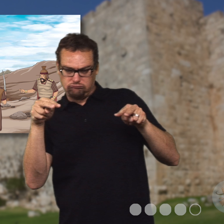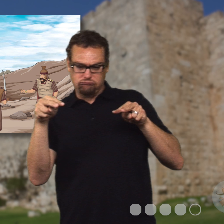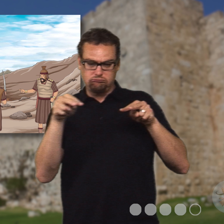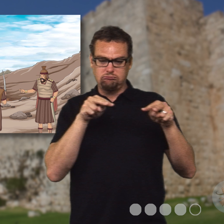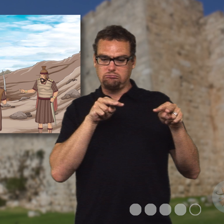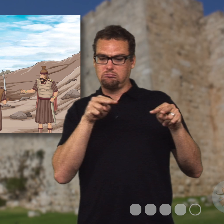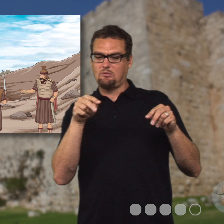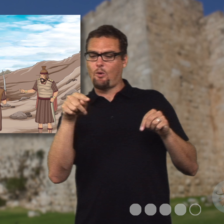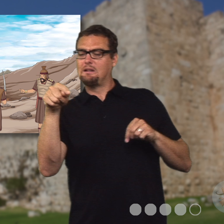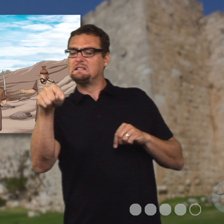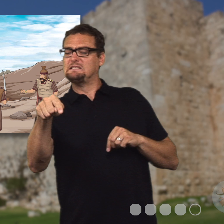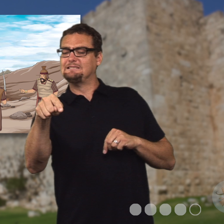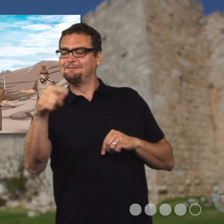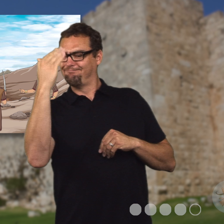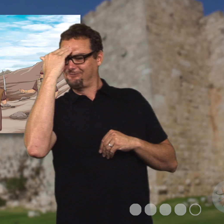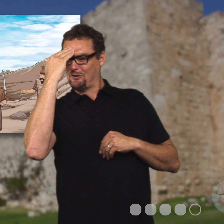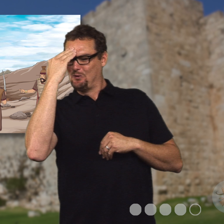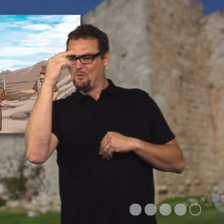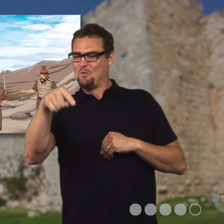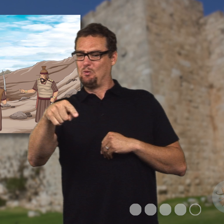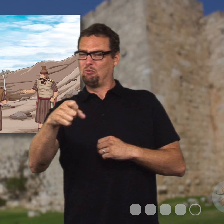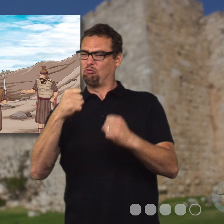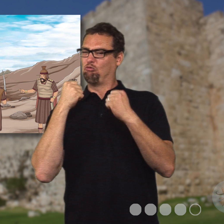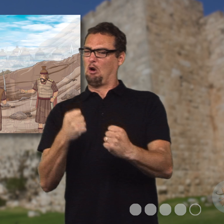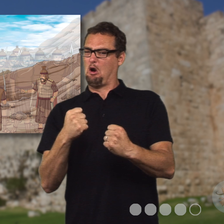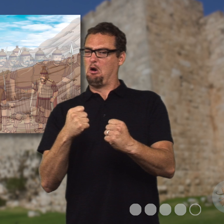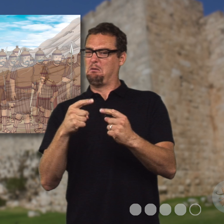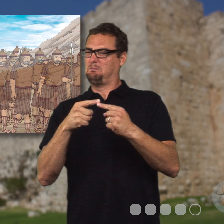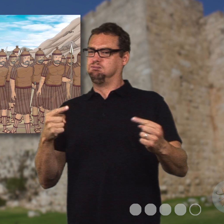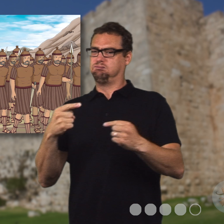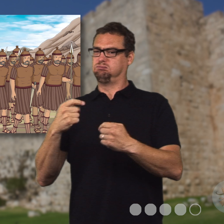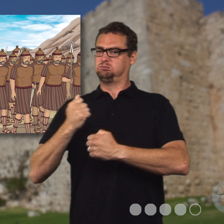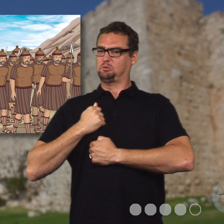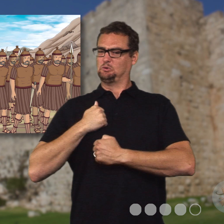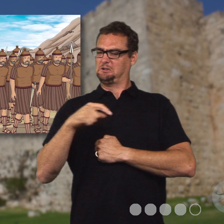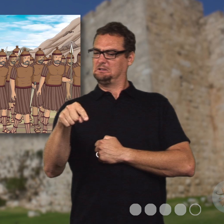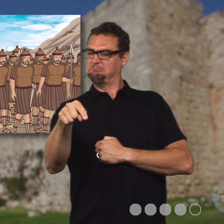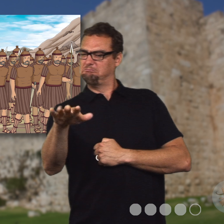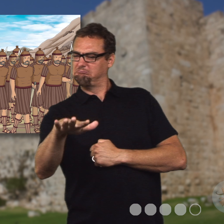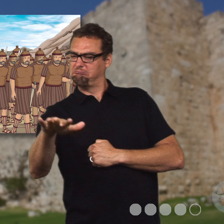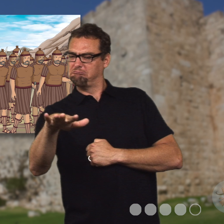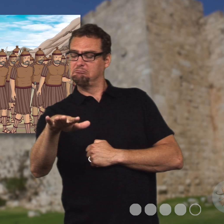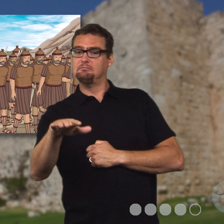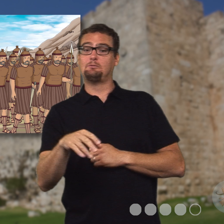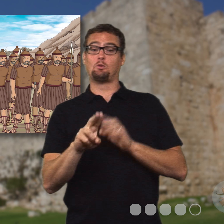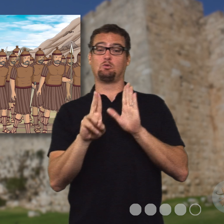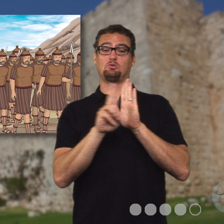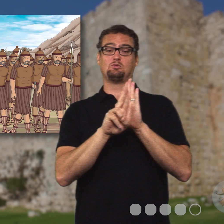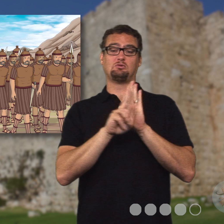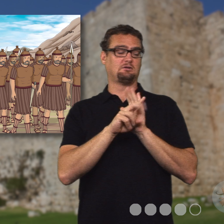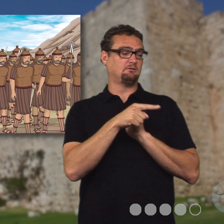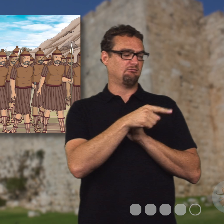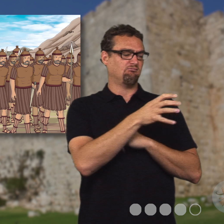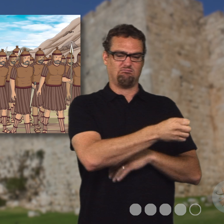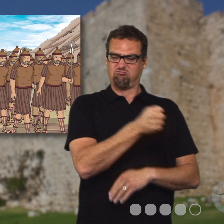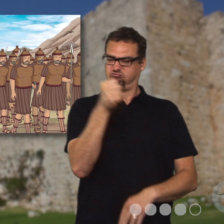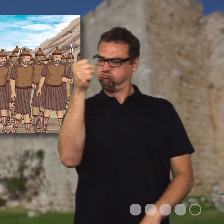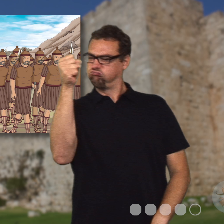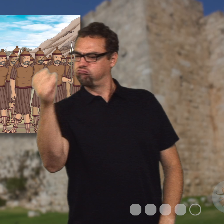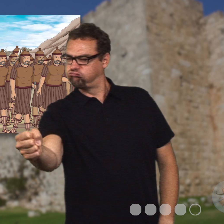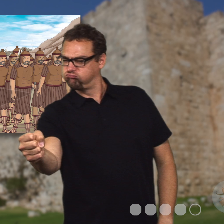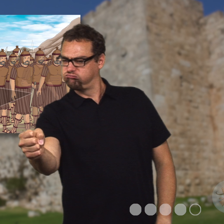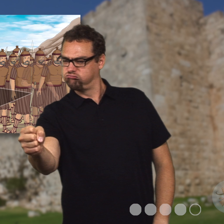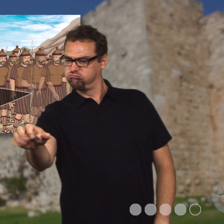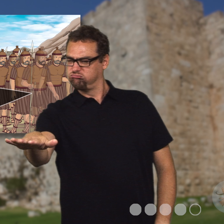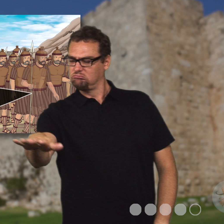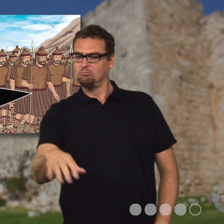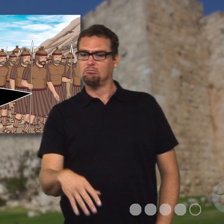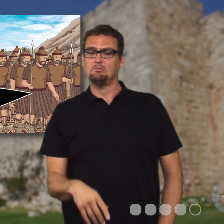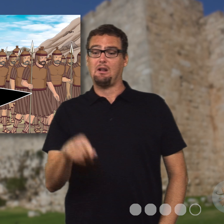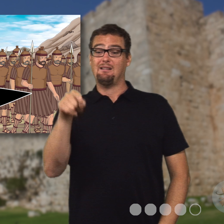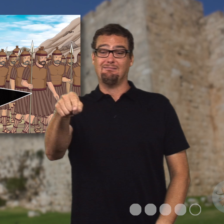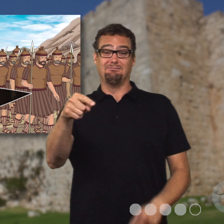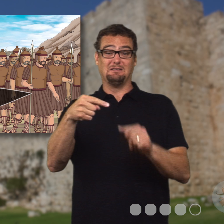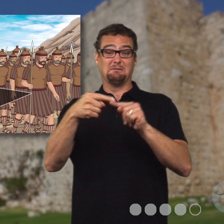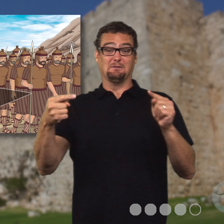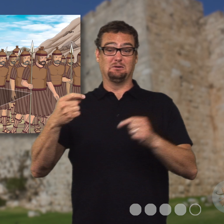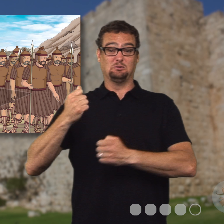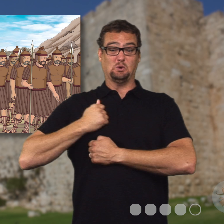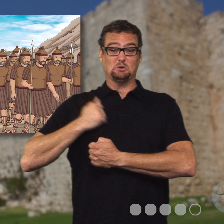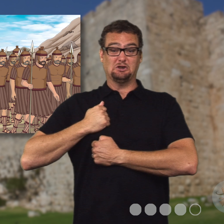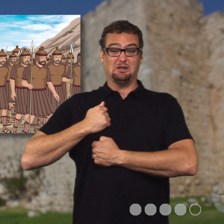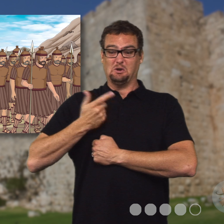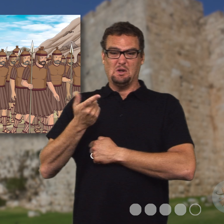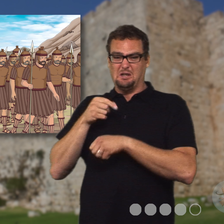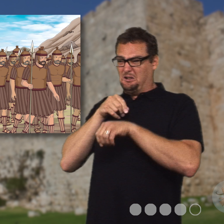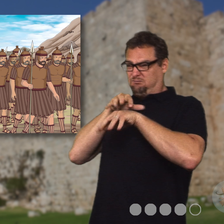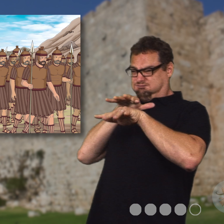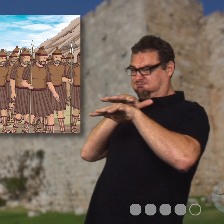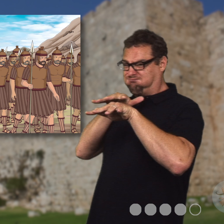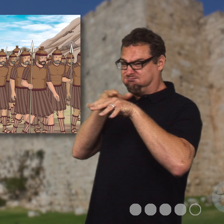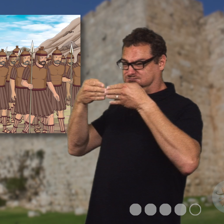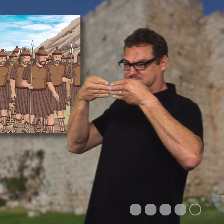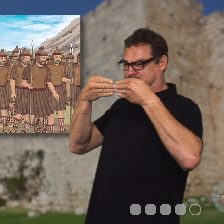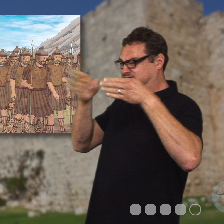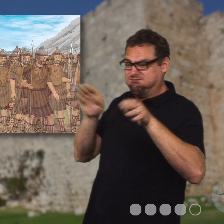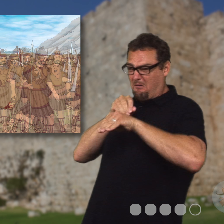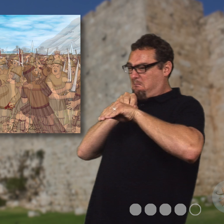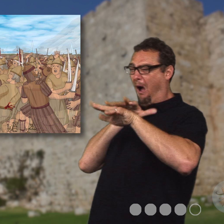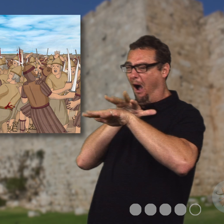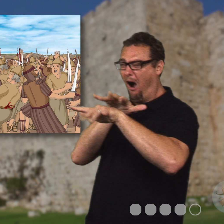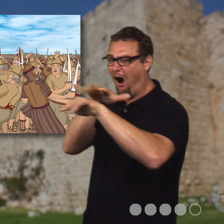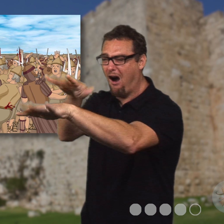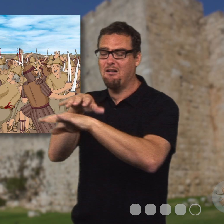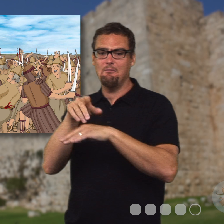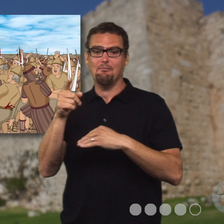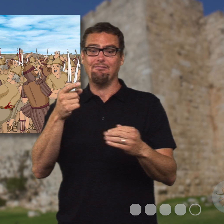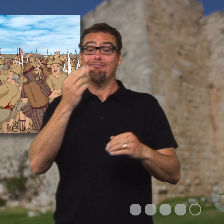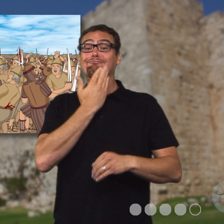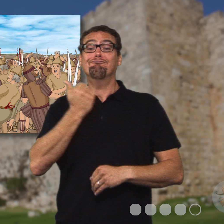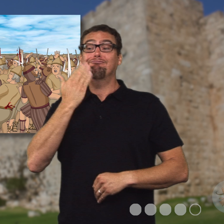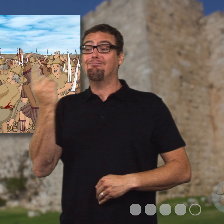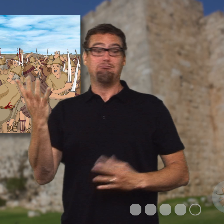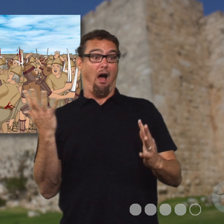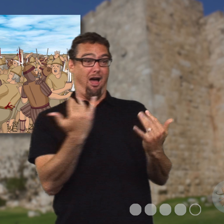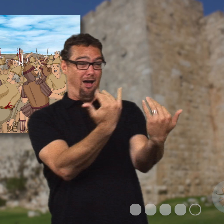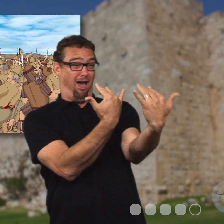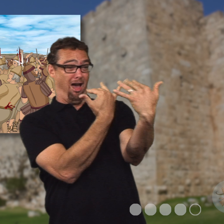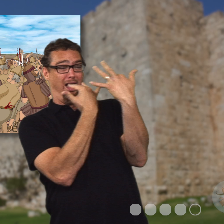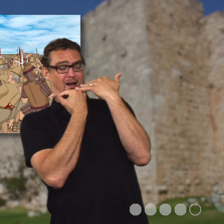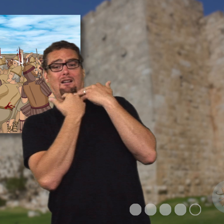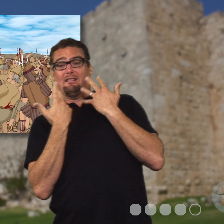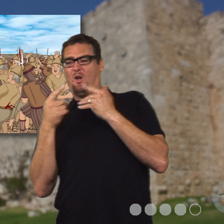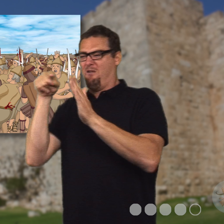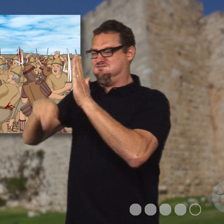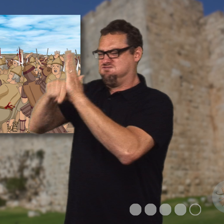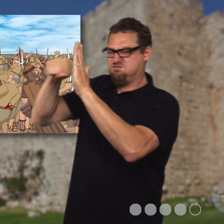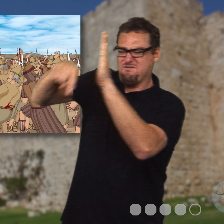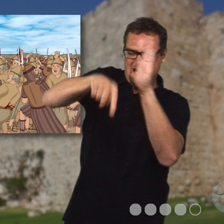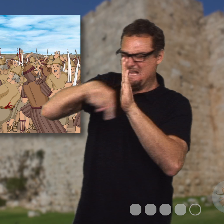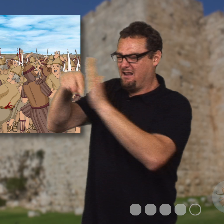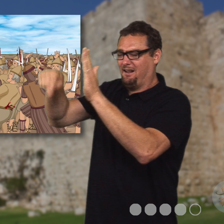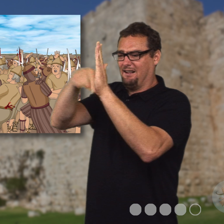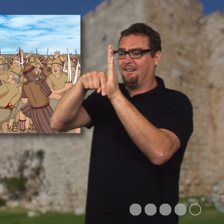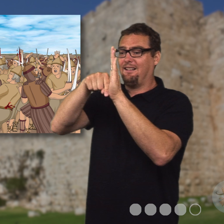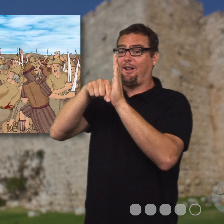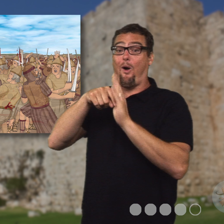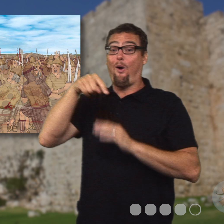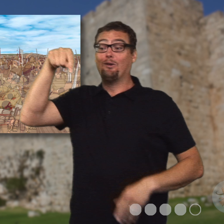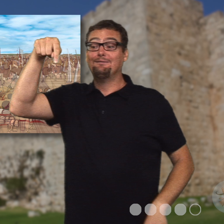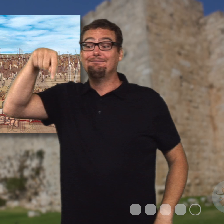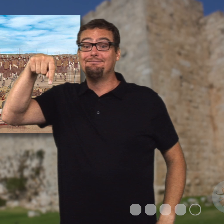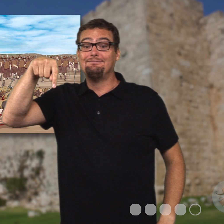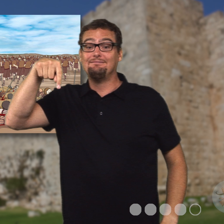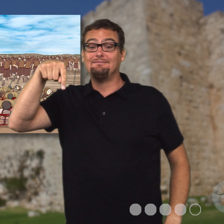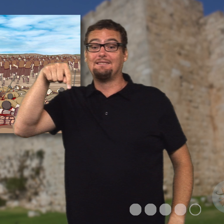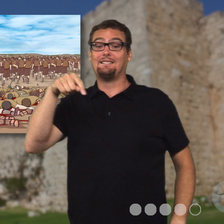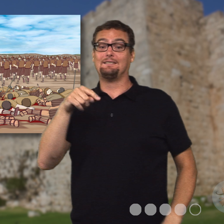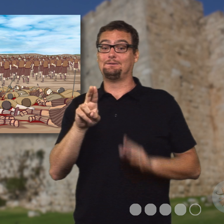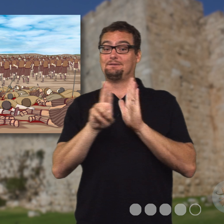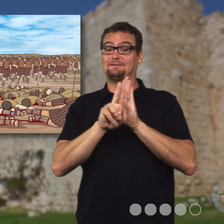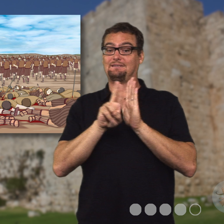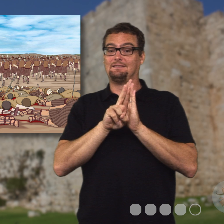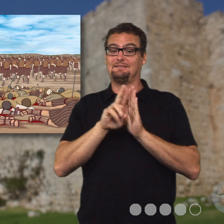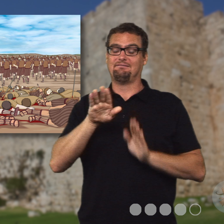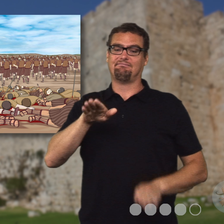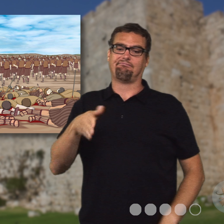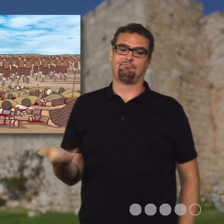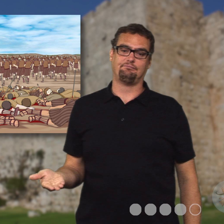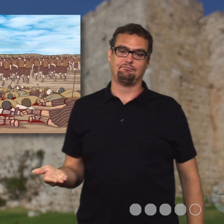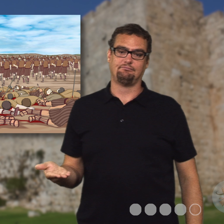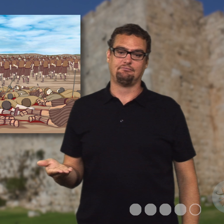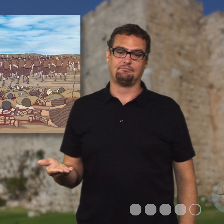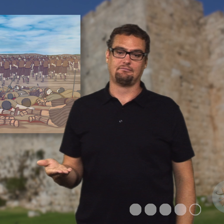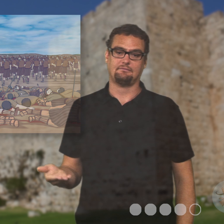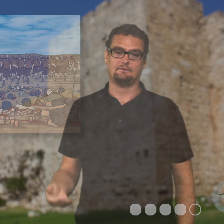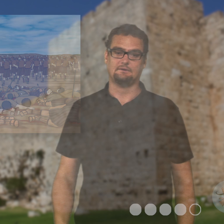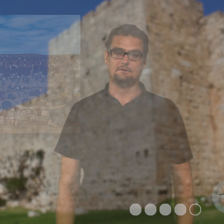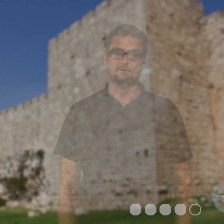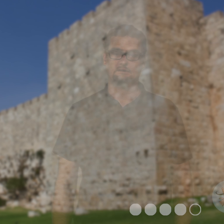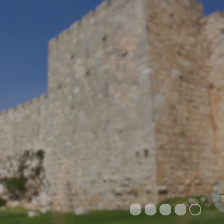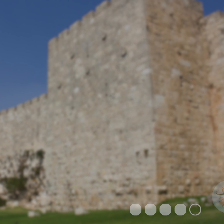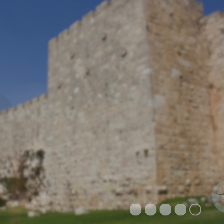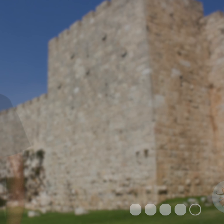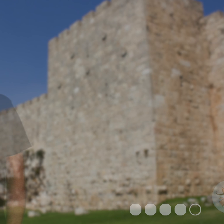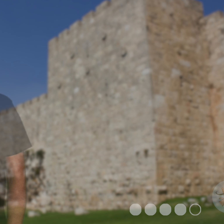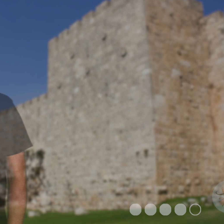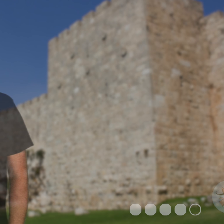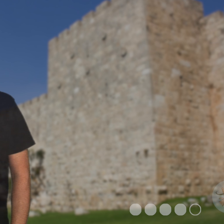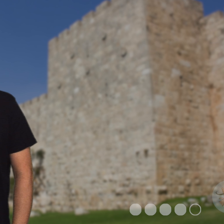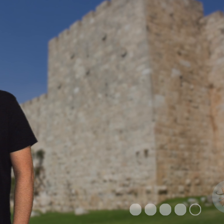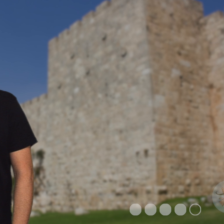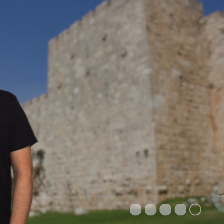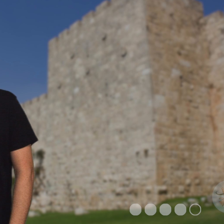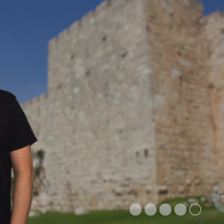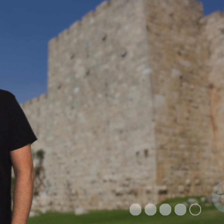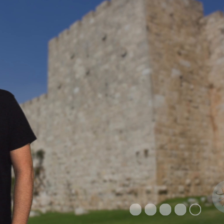And when the men of the city came out and fought against Joab, some of David’s servants fell, and Uriah the Hittite also died.